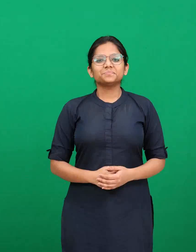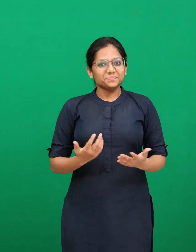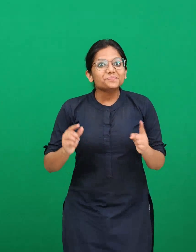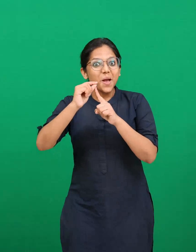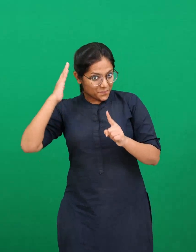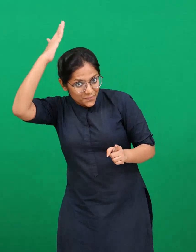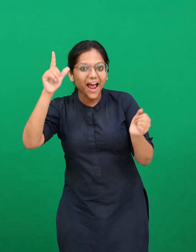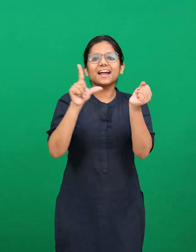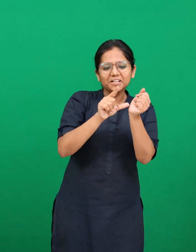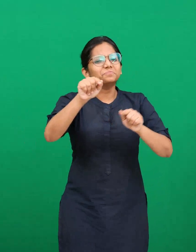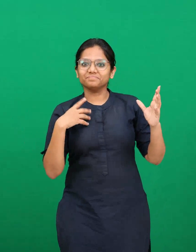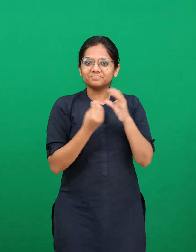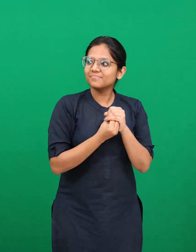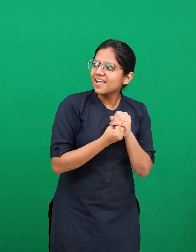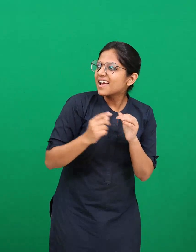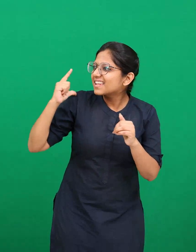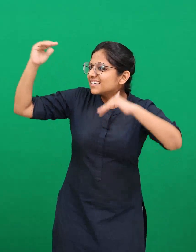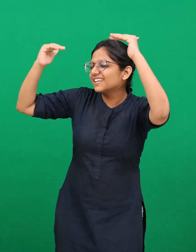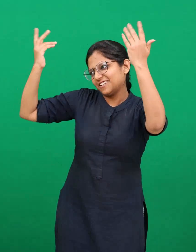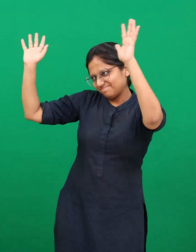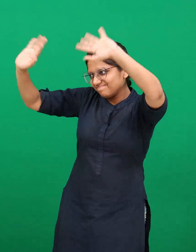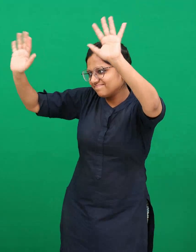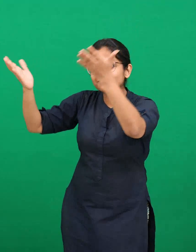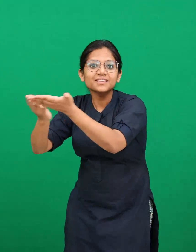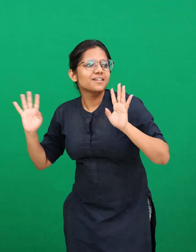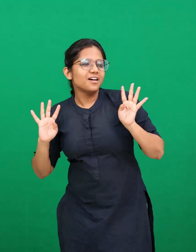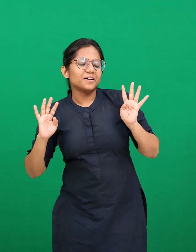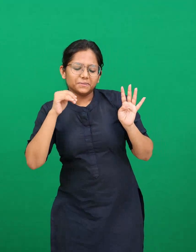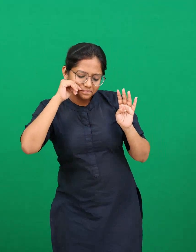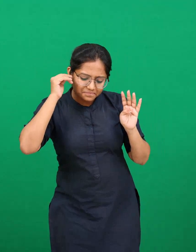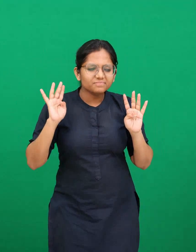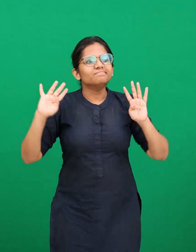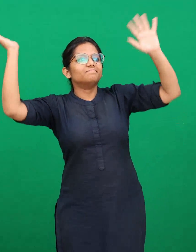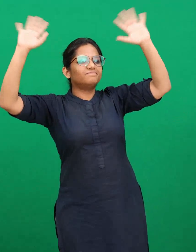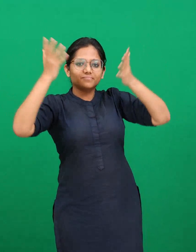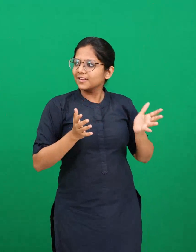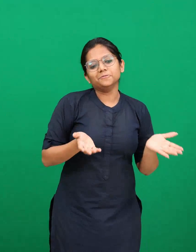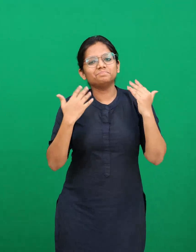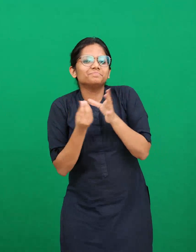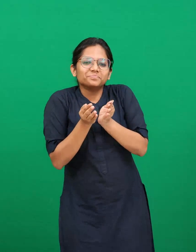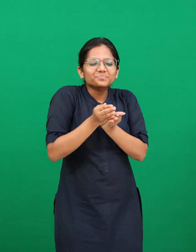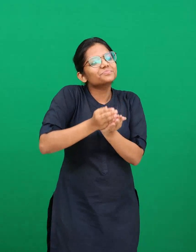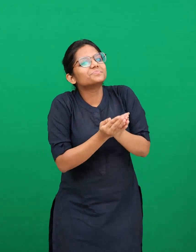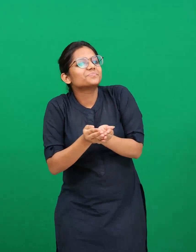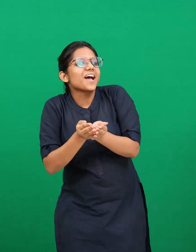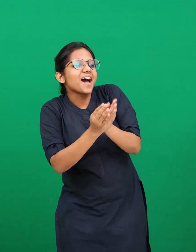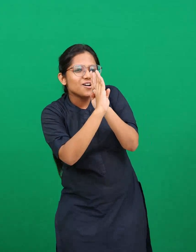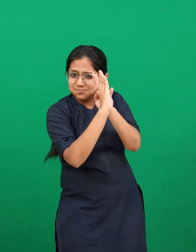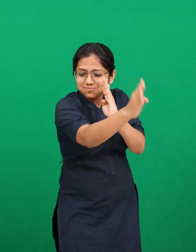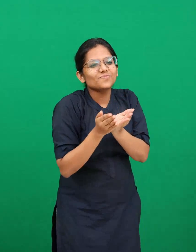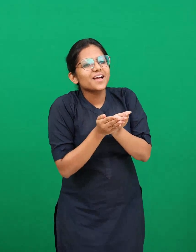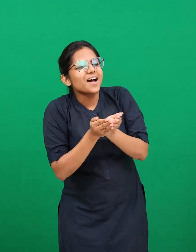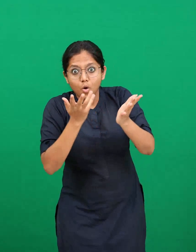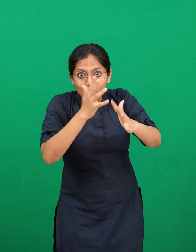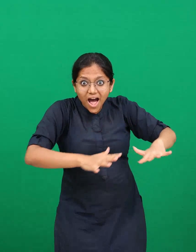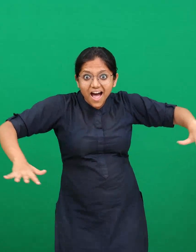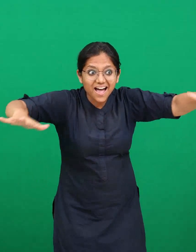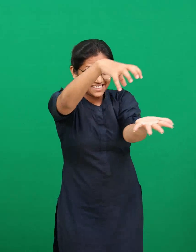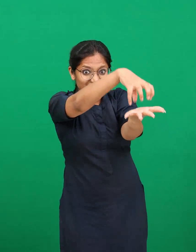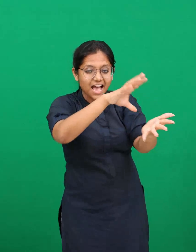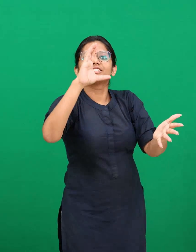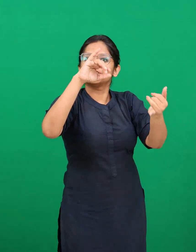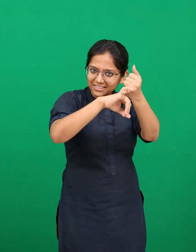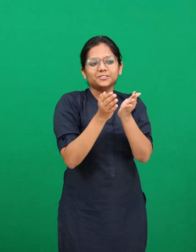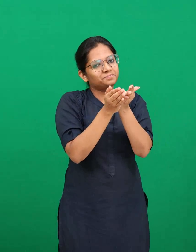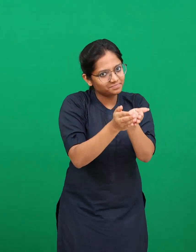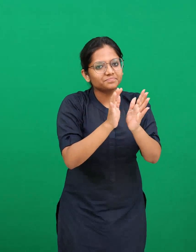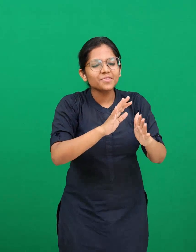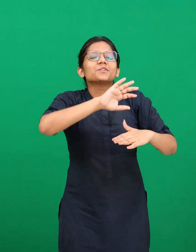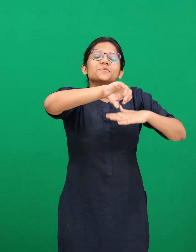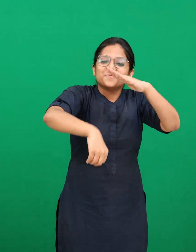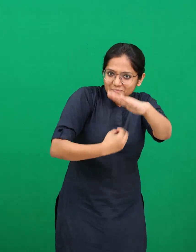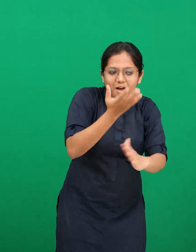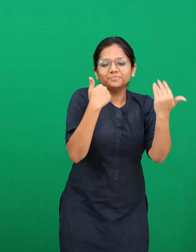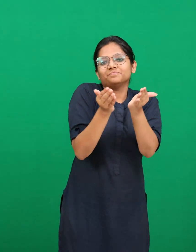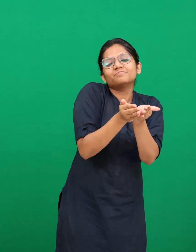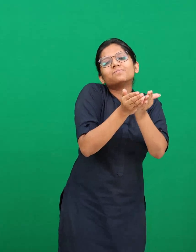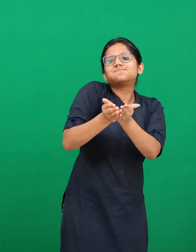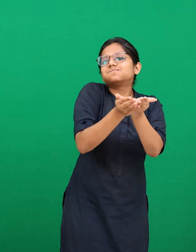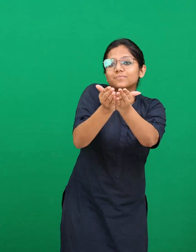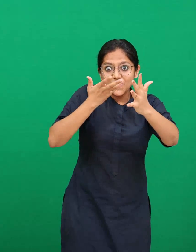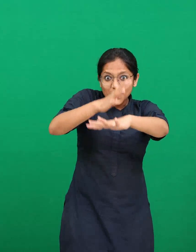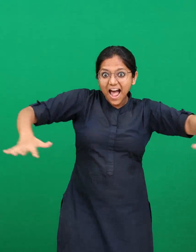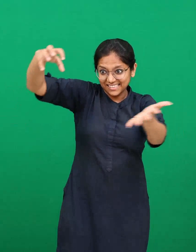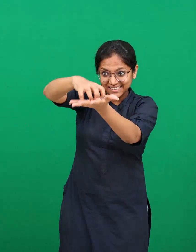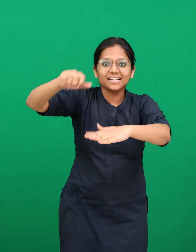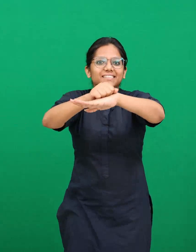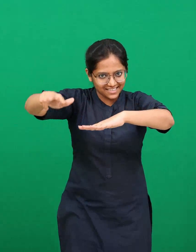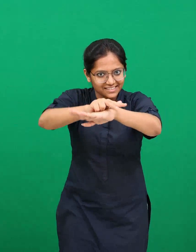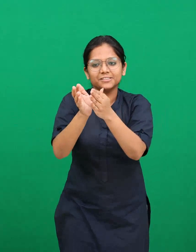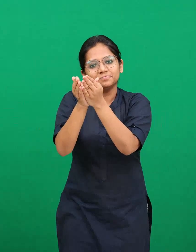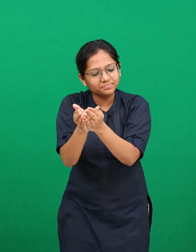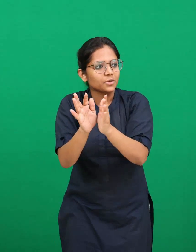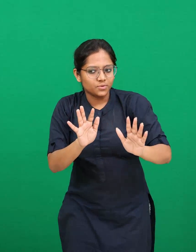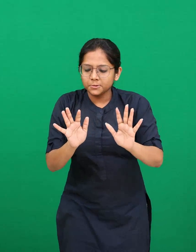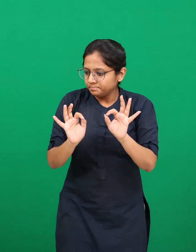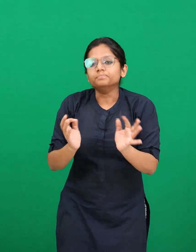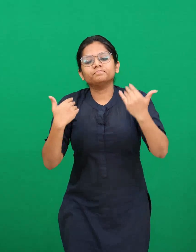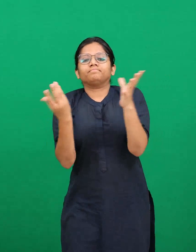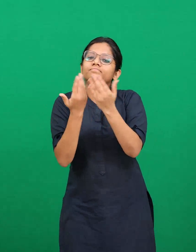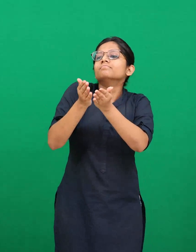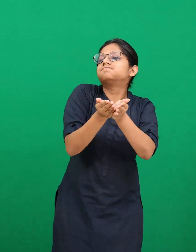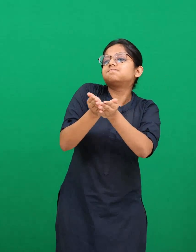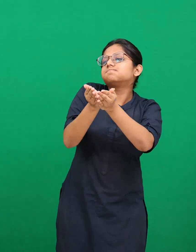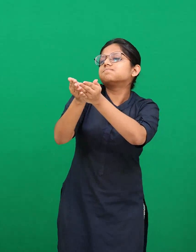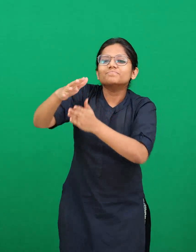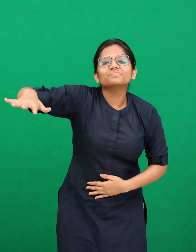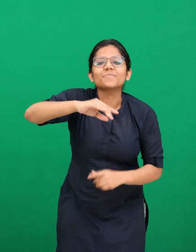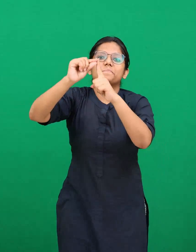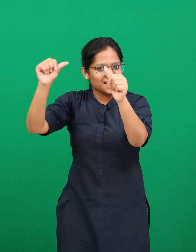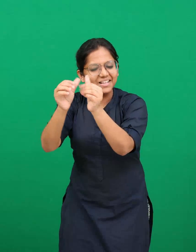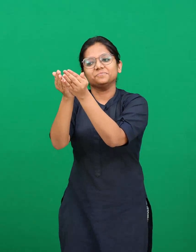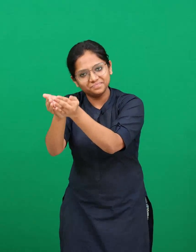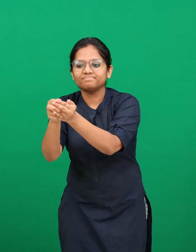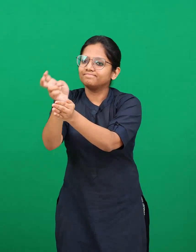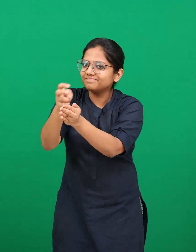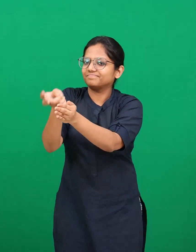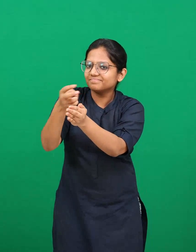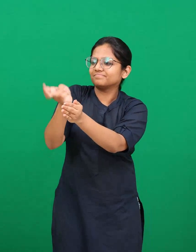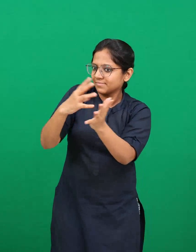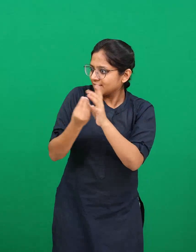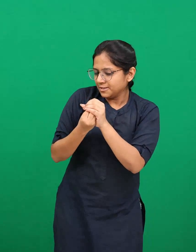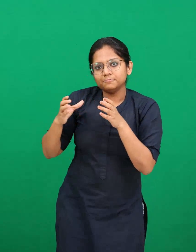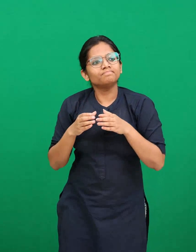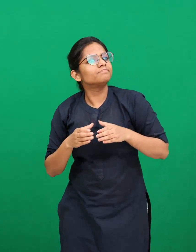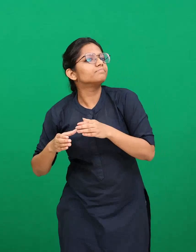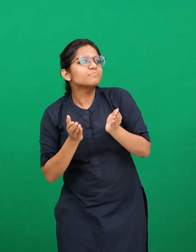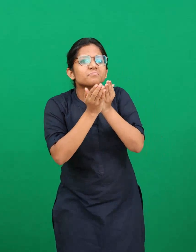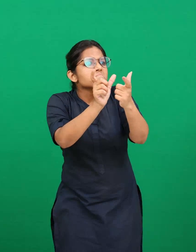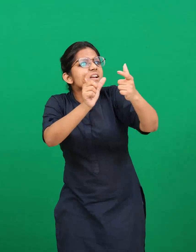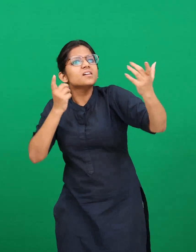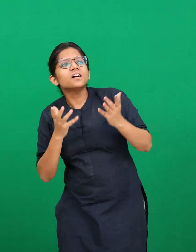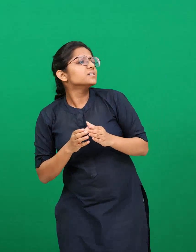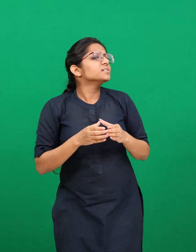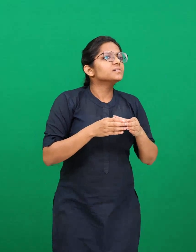After we had torn ourselves away from them, we sailed directly to Cos, and the next day on to Rhodes, and from there to Patara.